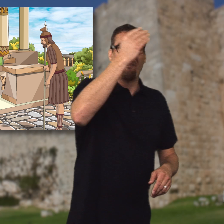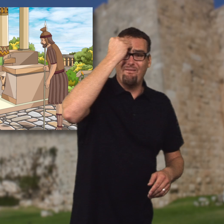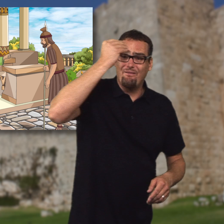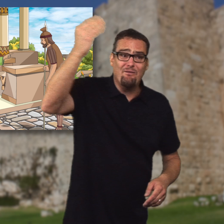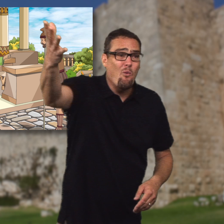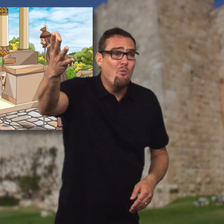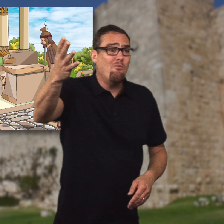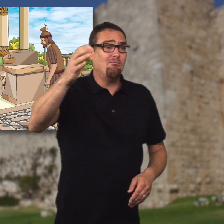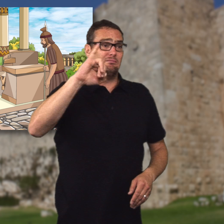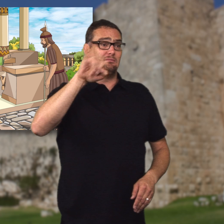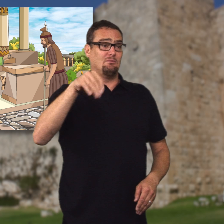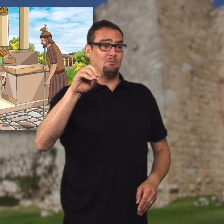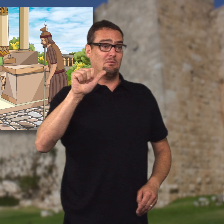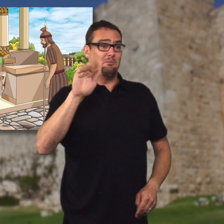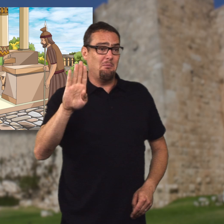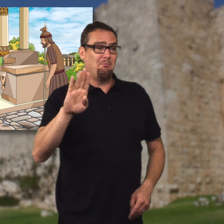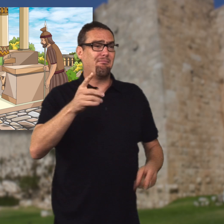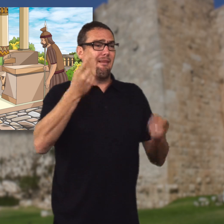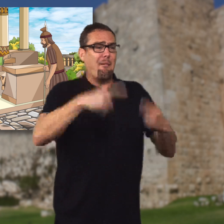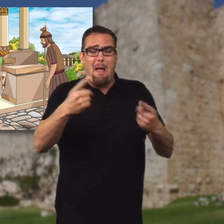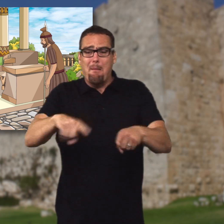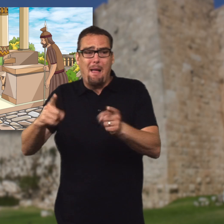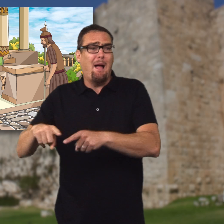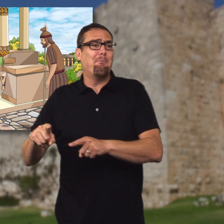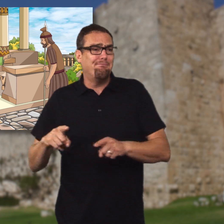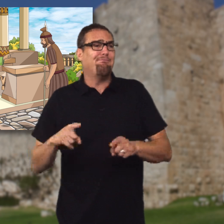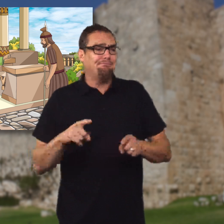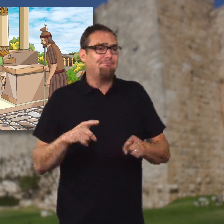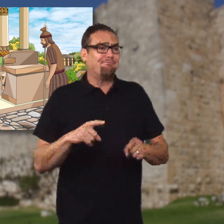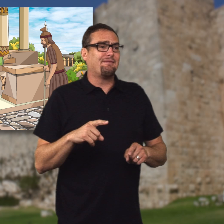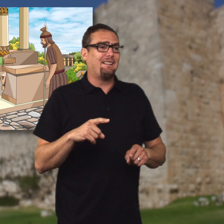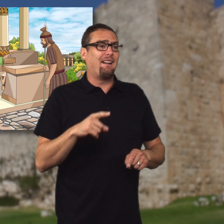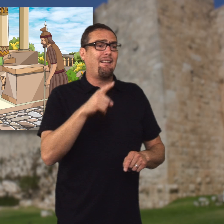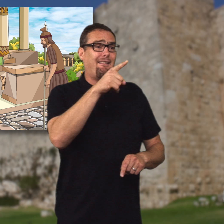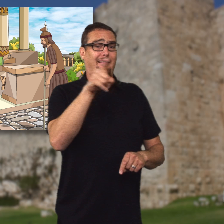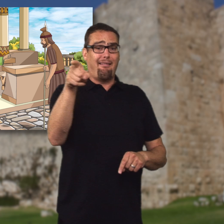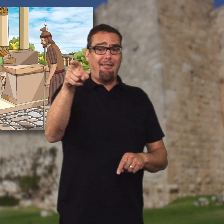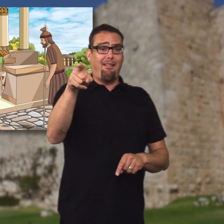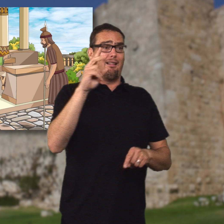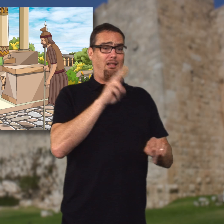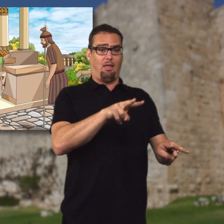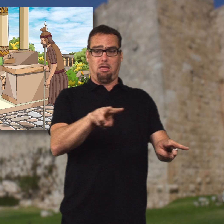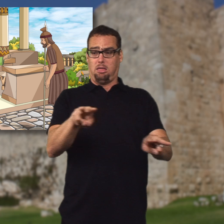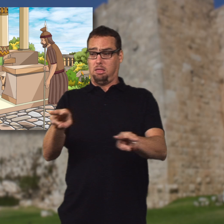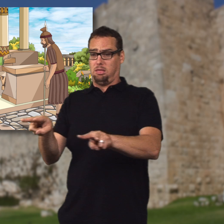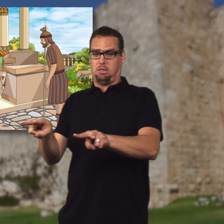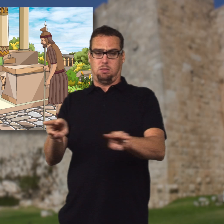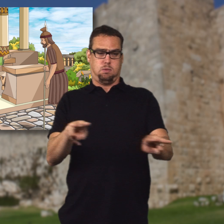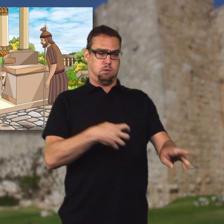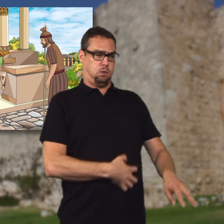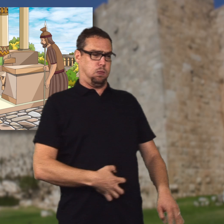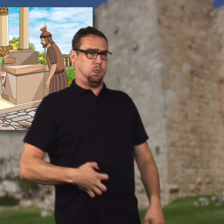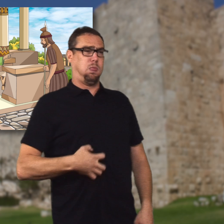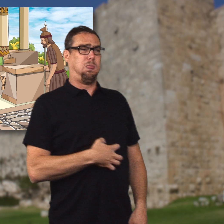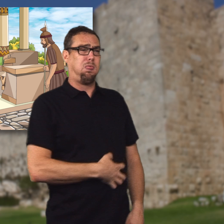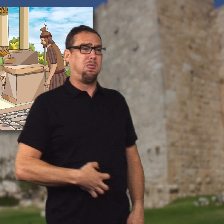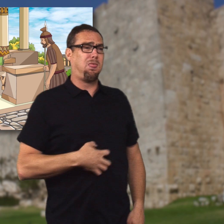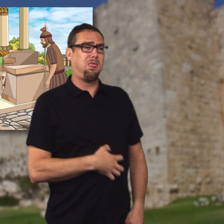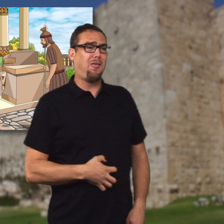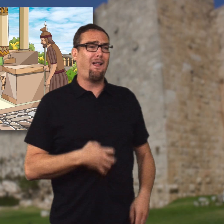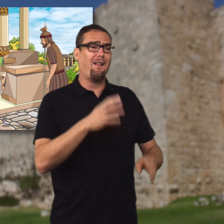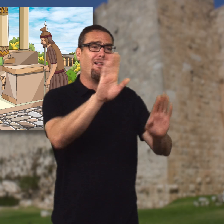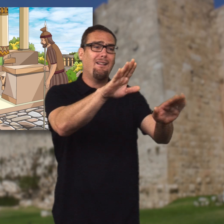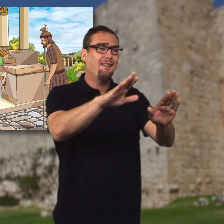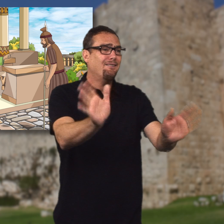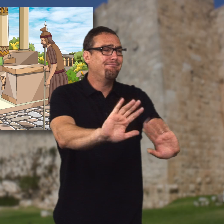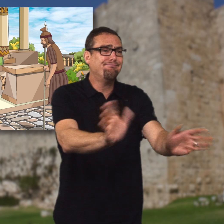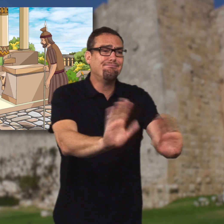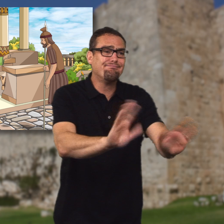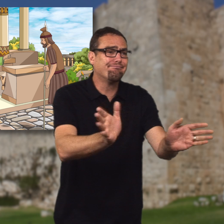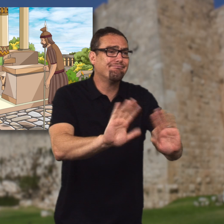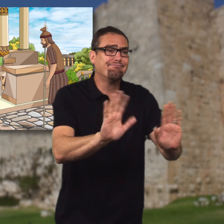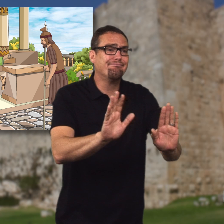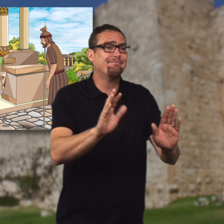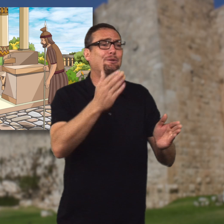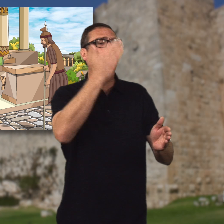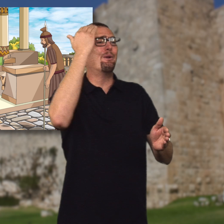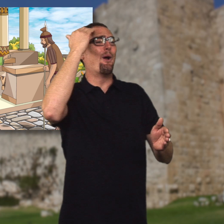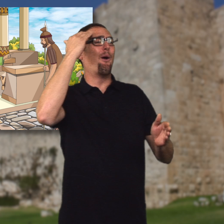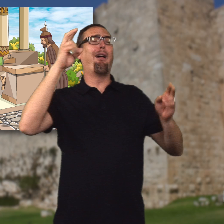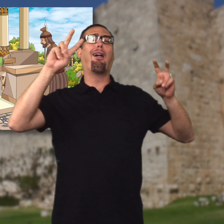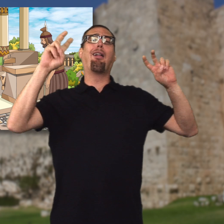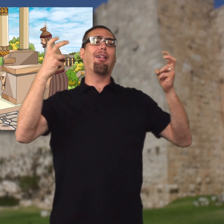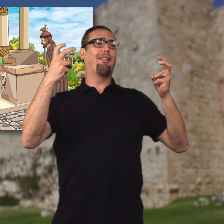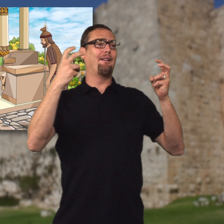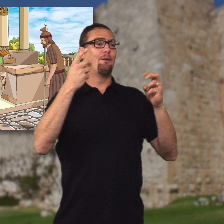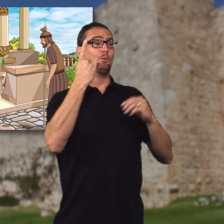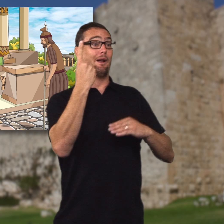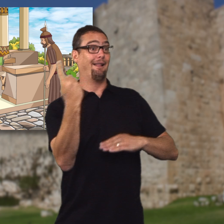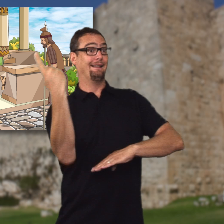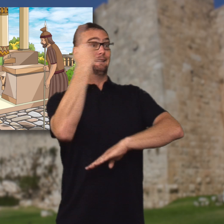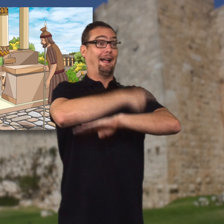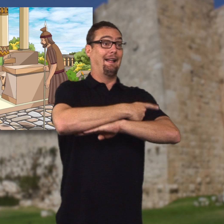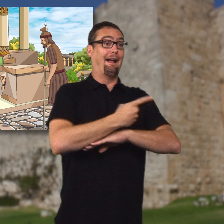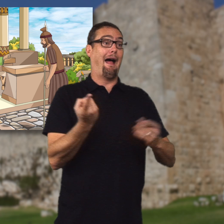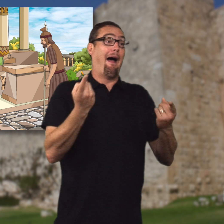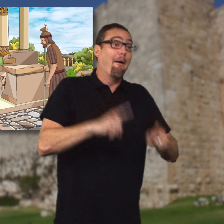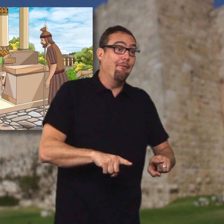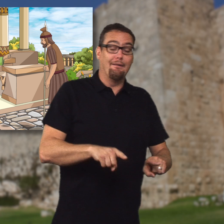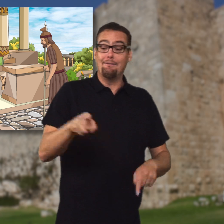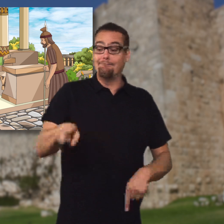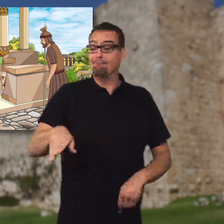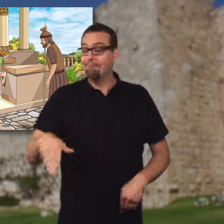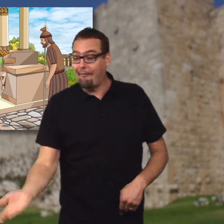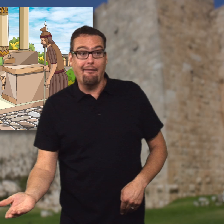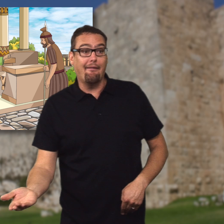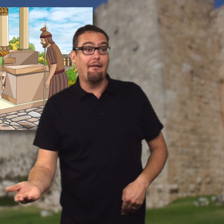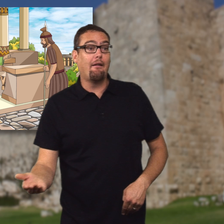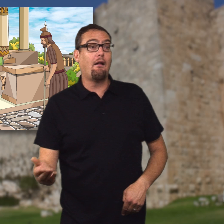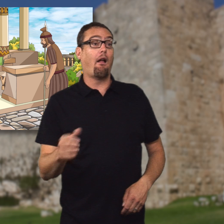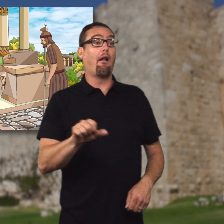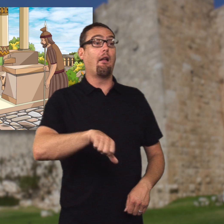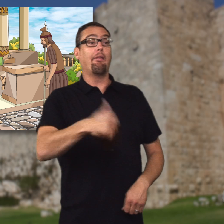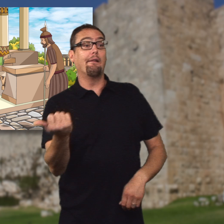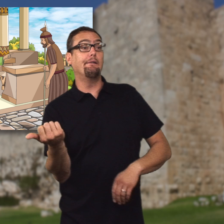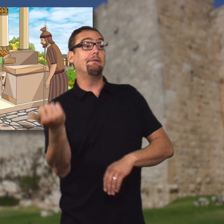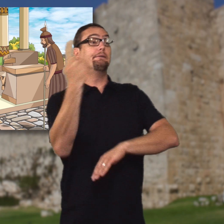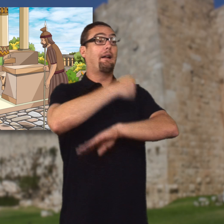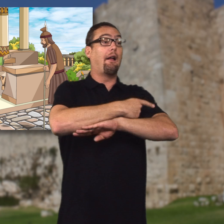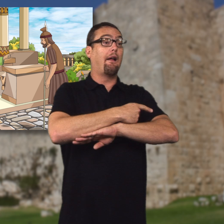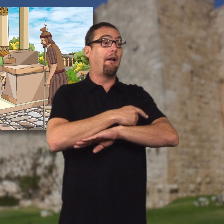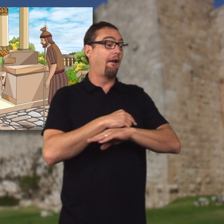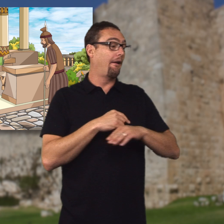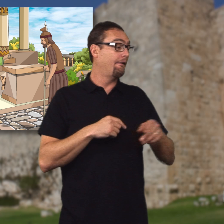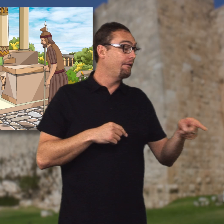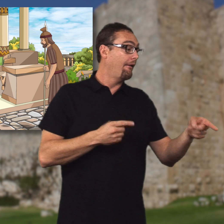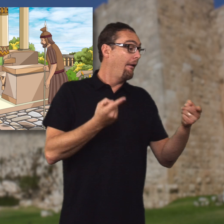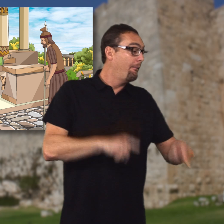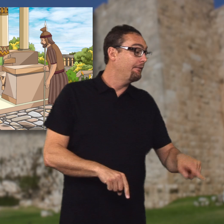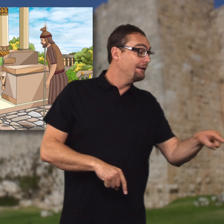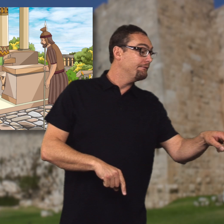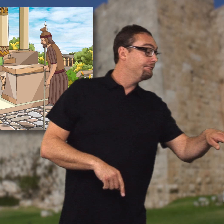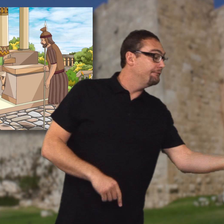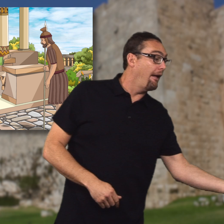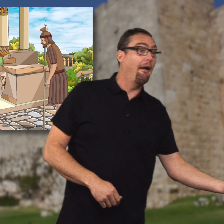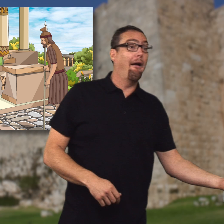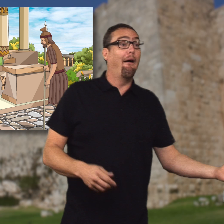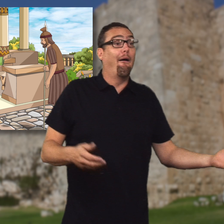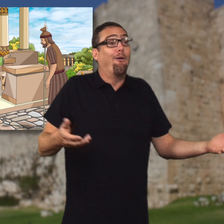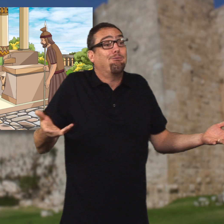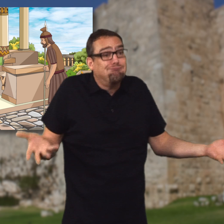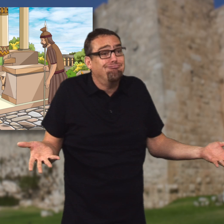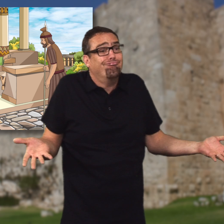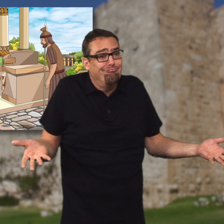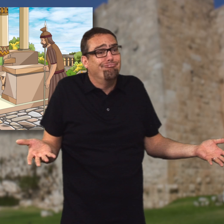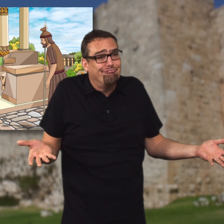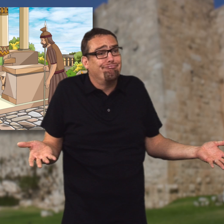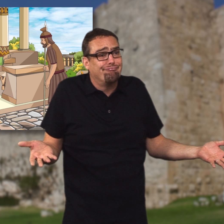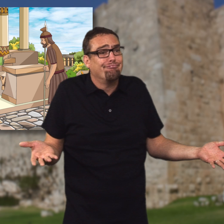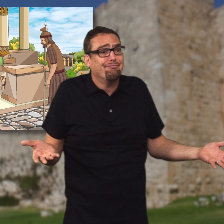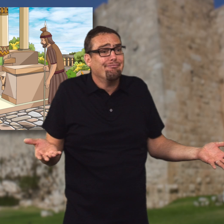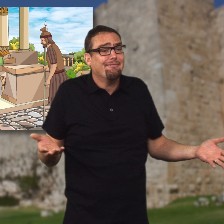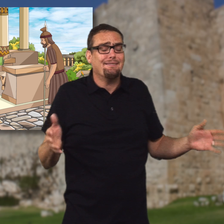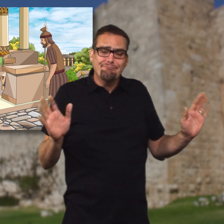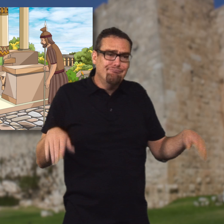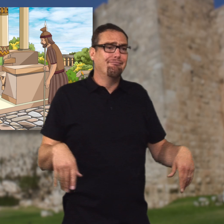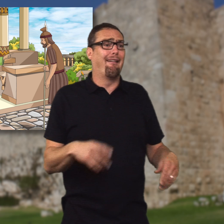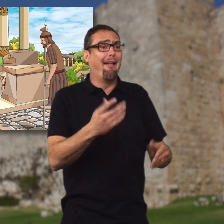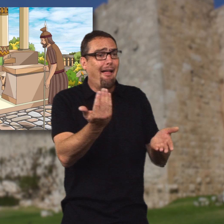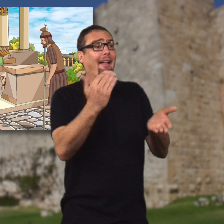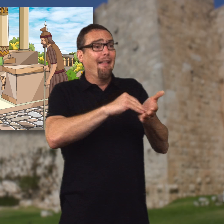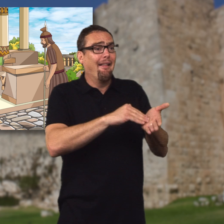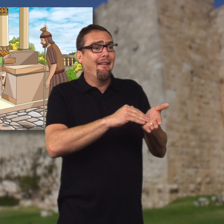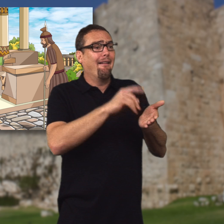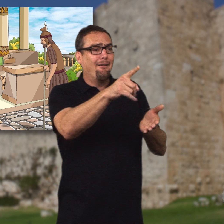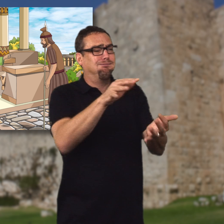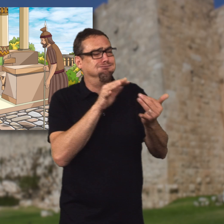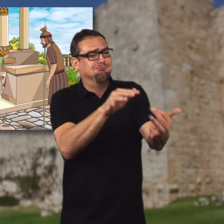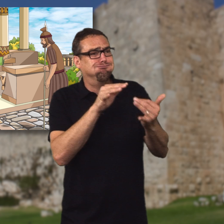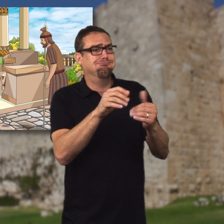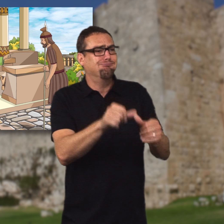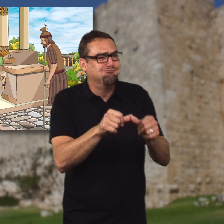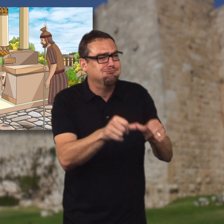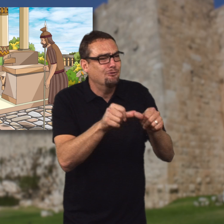Then David told the messenger, “Say this to Joab: ‘Do not let this matter upset you, for the sword devours one as well as another.